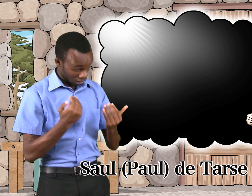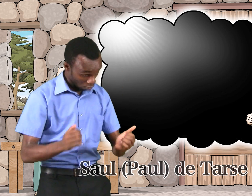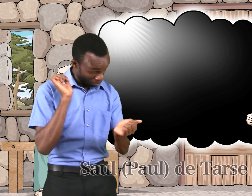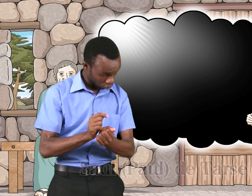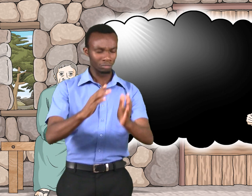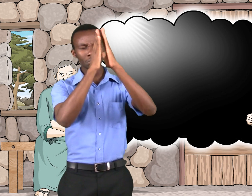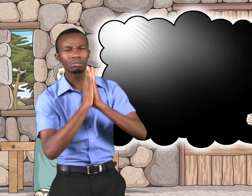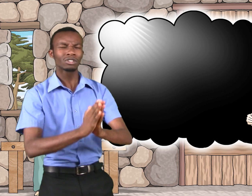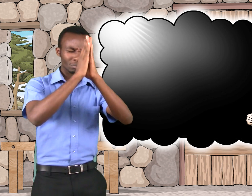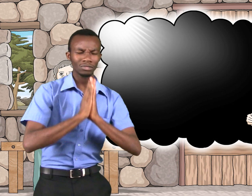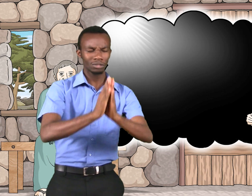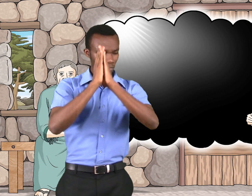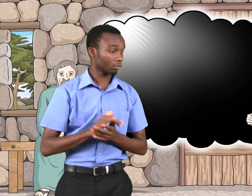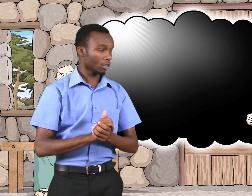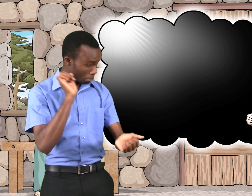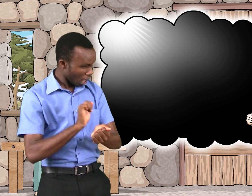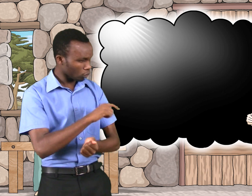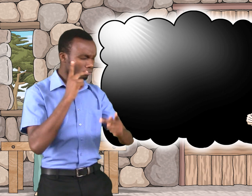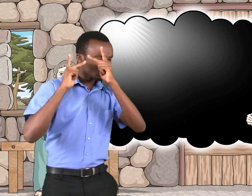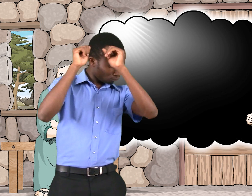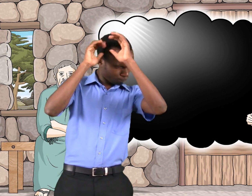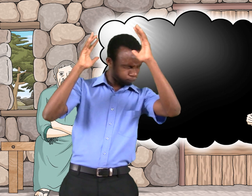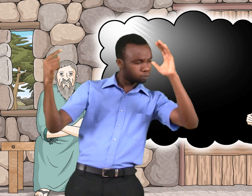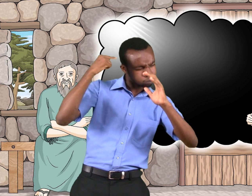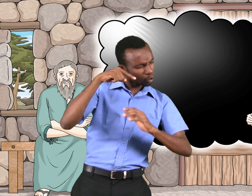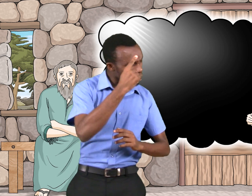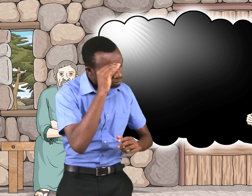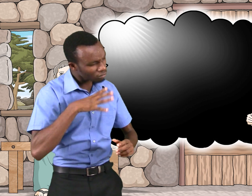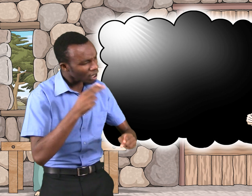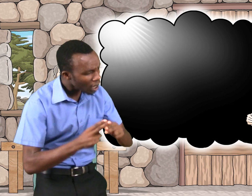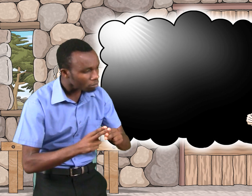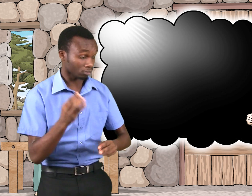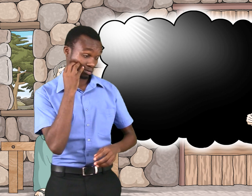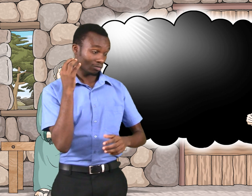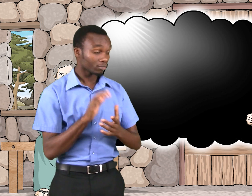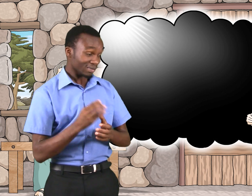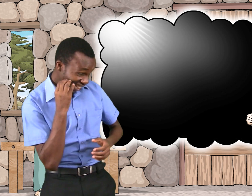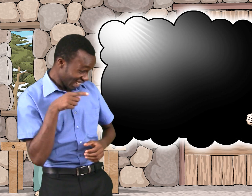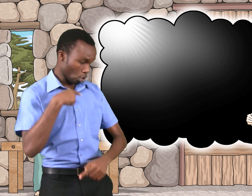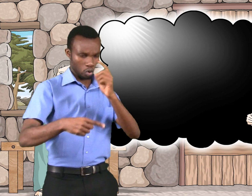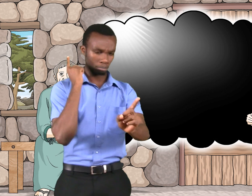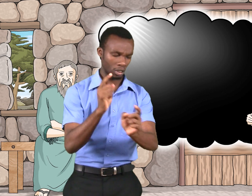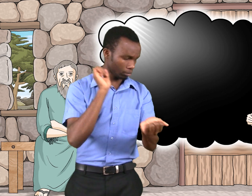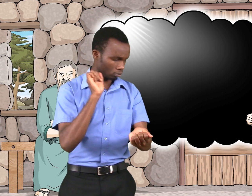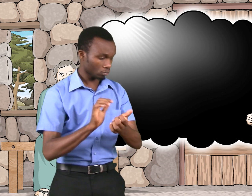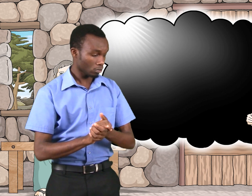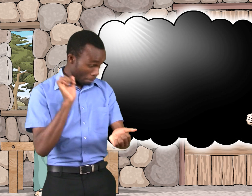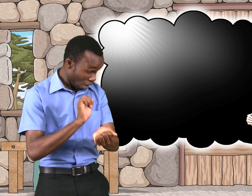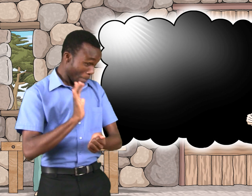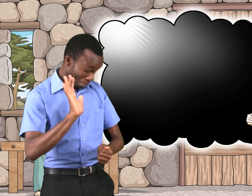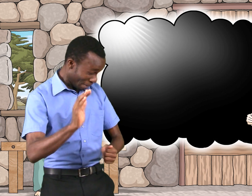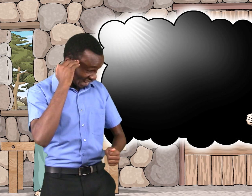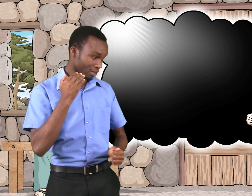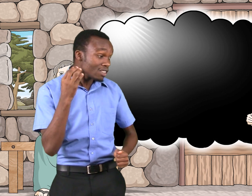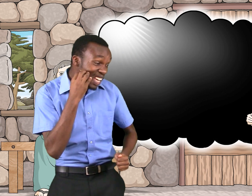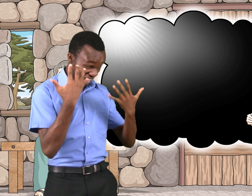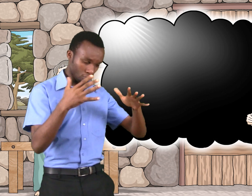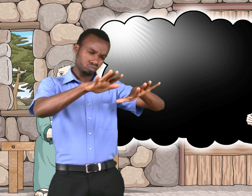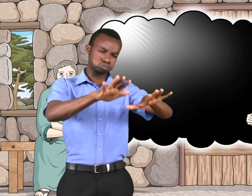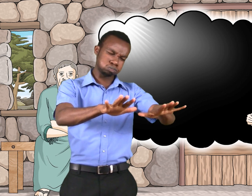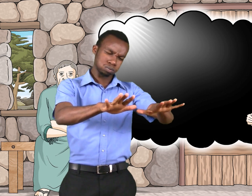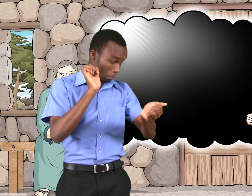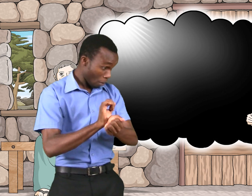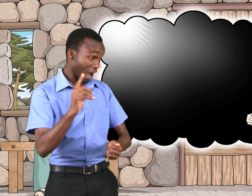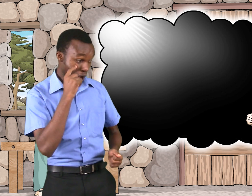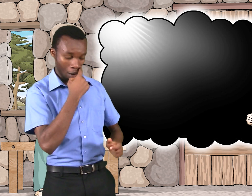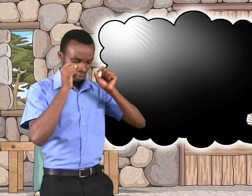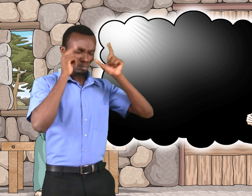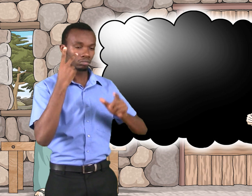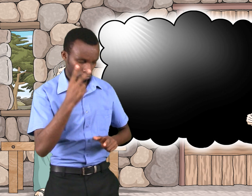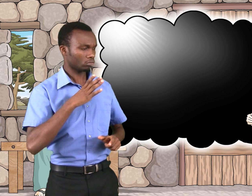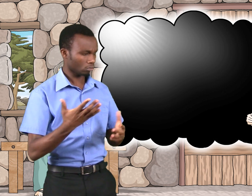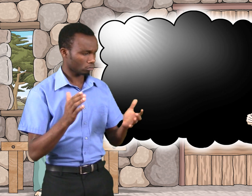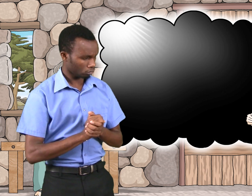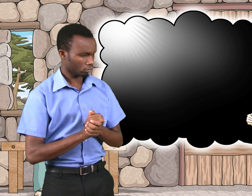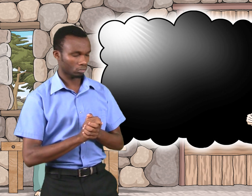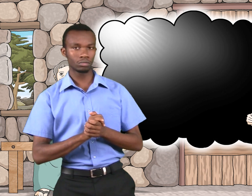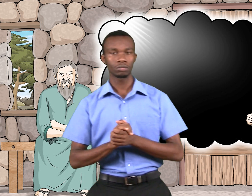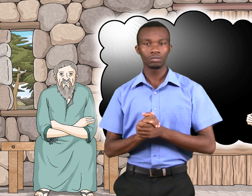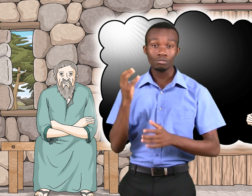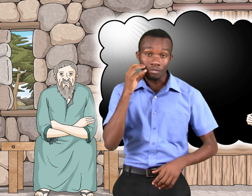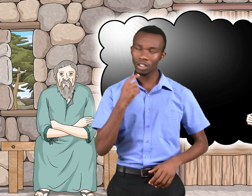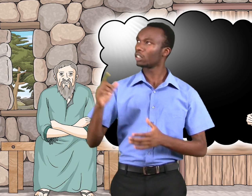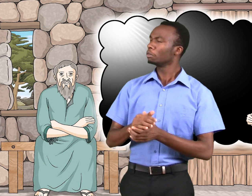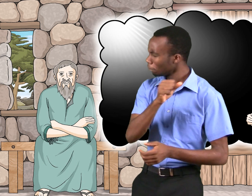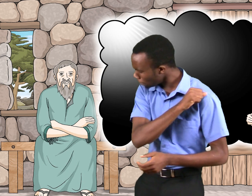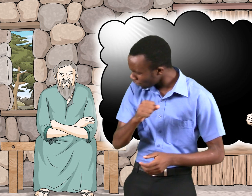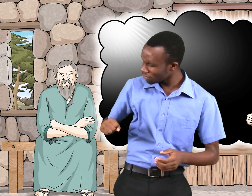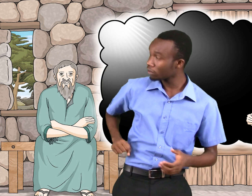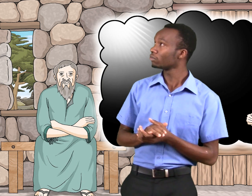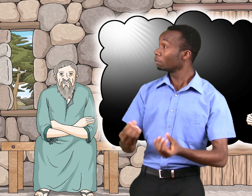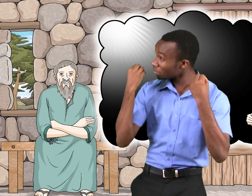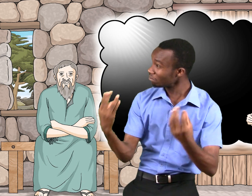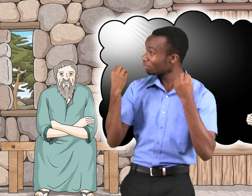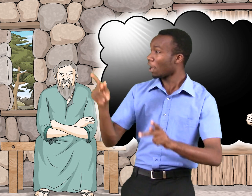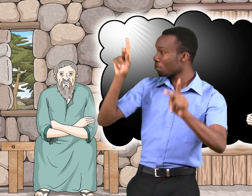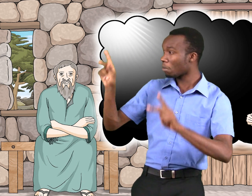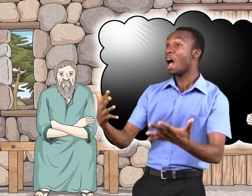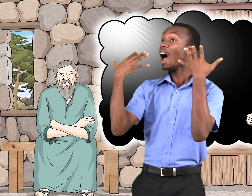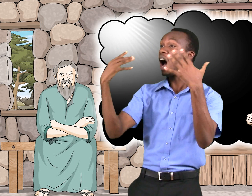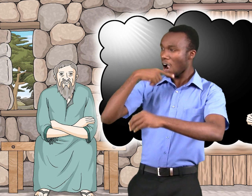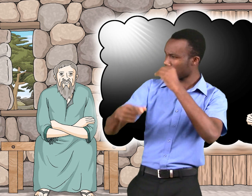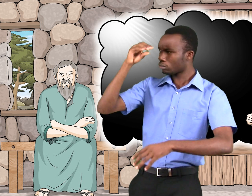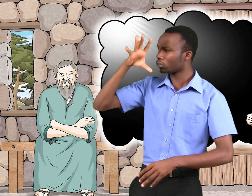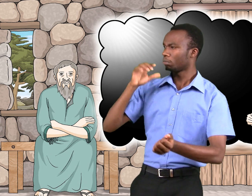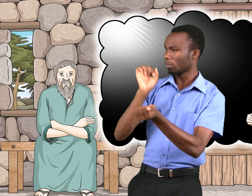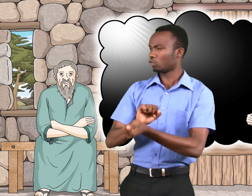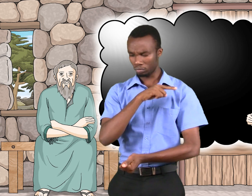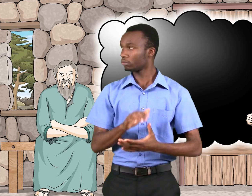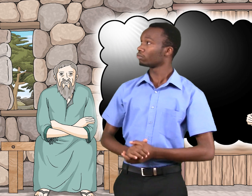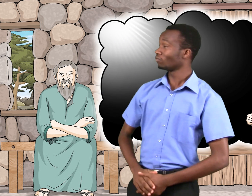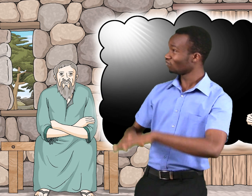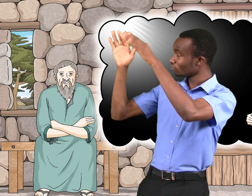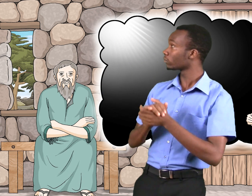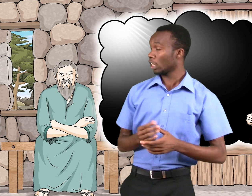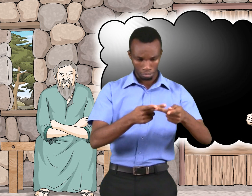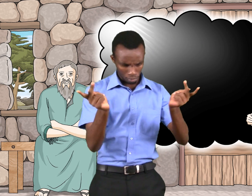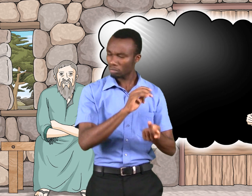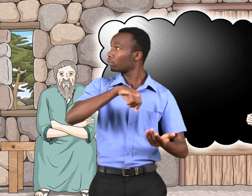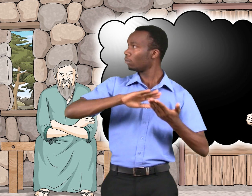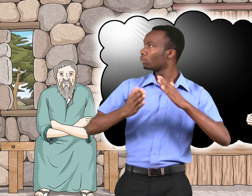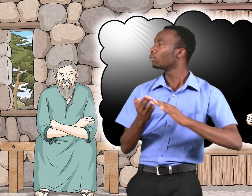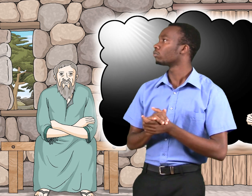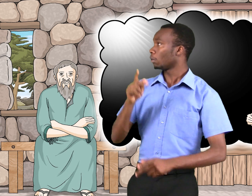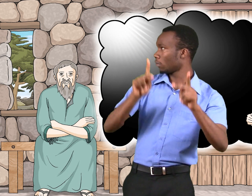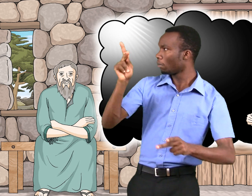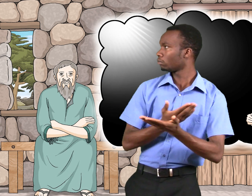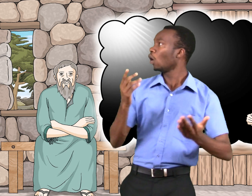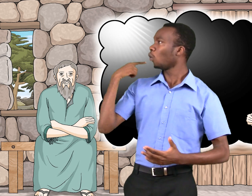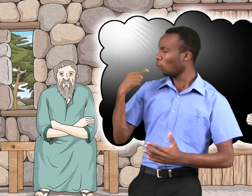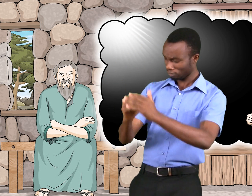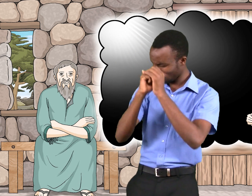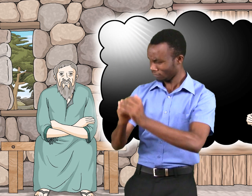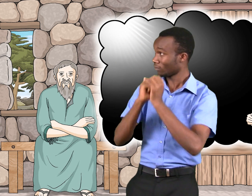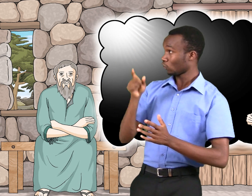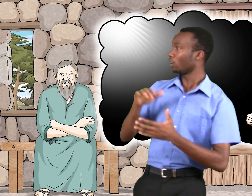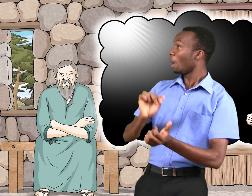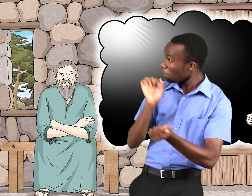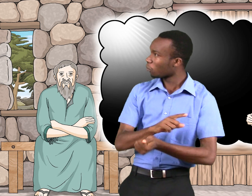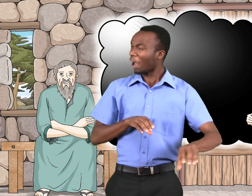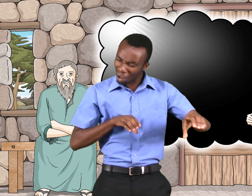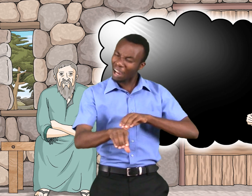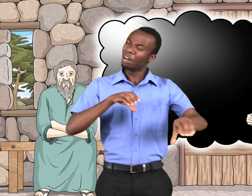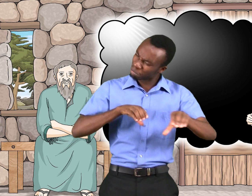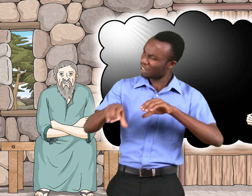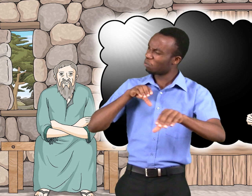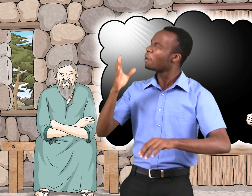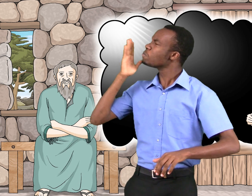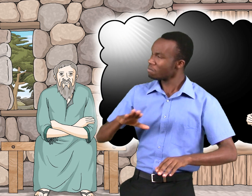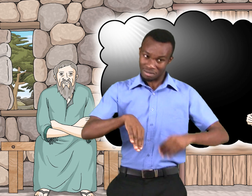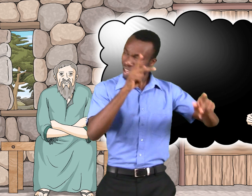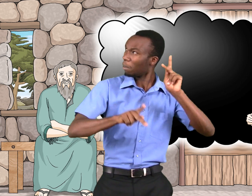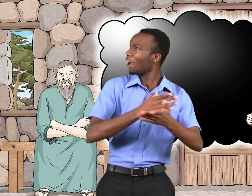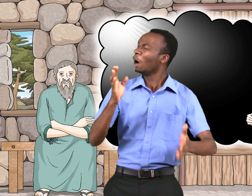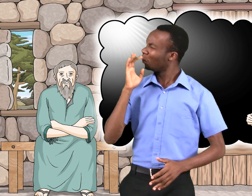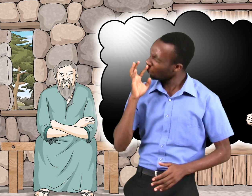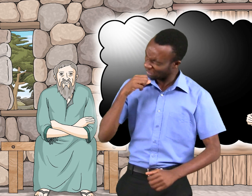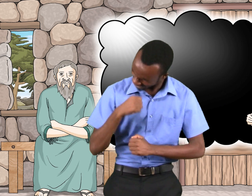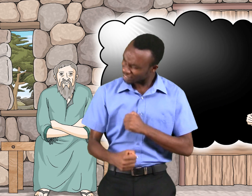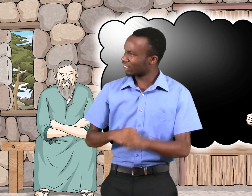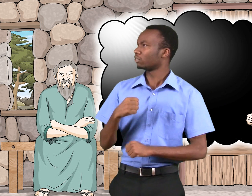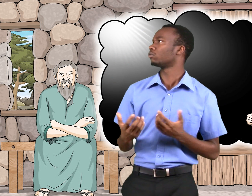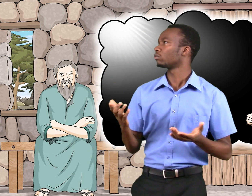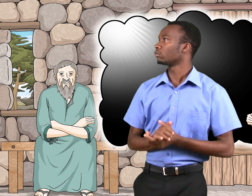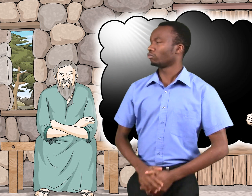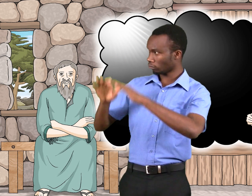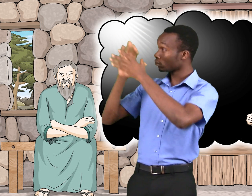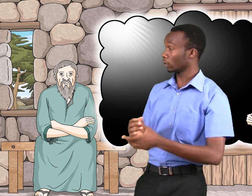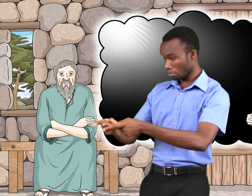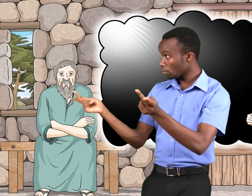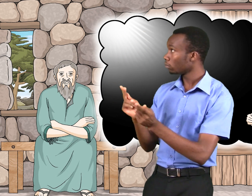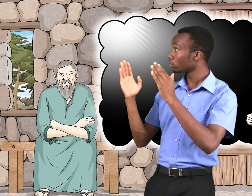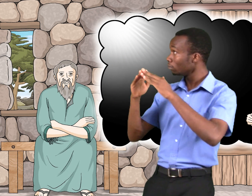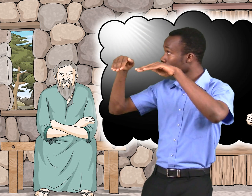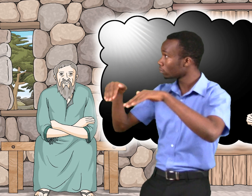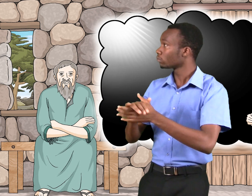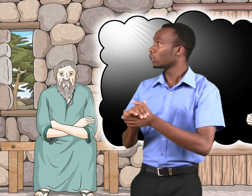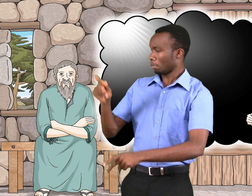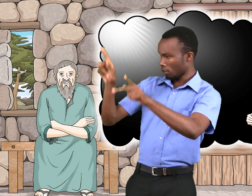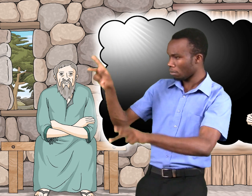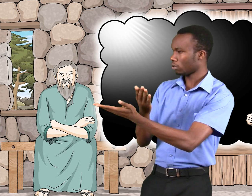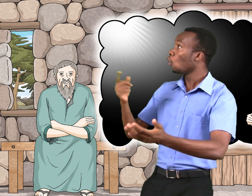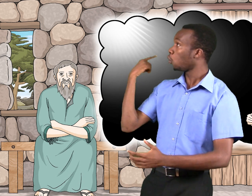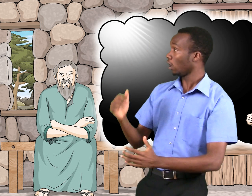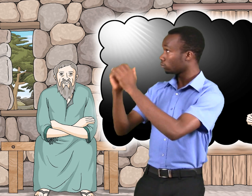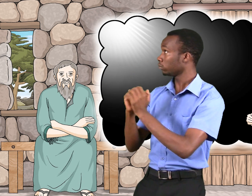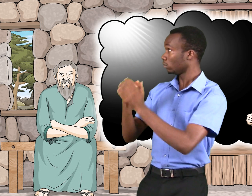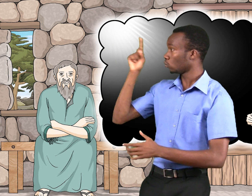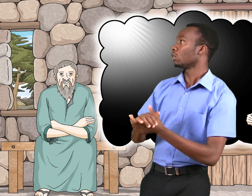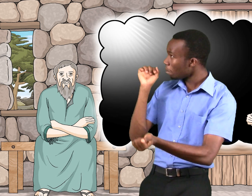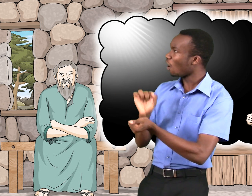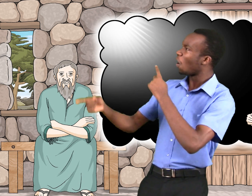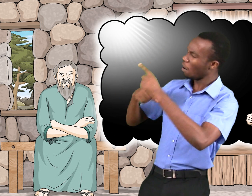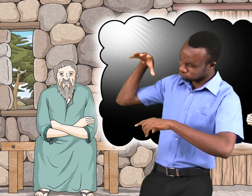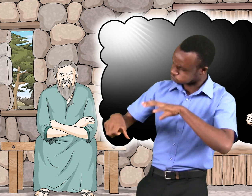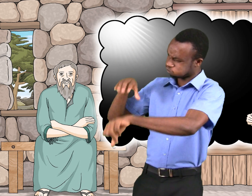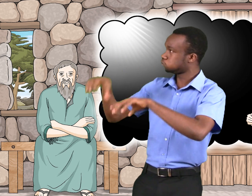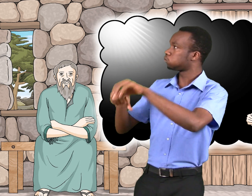In a vision he has seen a man named Ananias come and place his hands on him to restore his sight.” But Ananias answered, “Lord, many people have told me about this man and all the harm he has done to Your saints in Jerusalem.